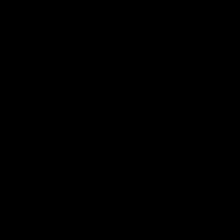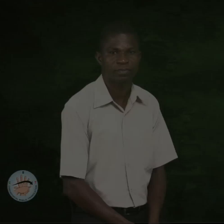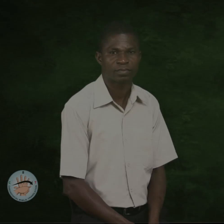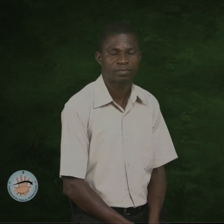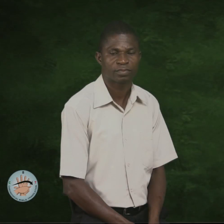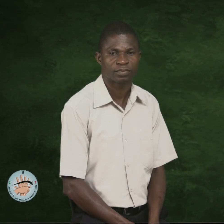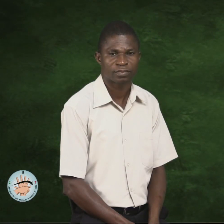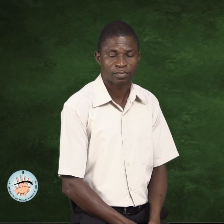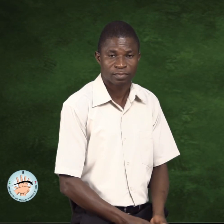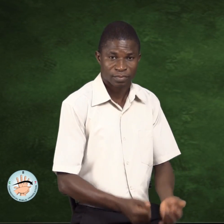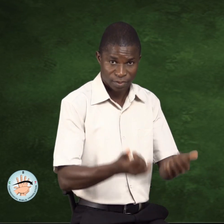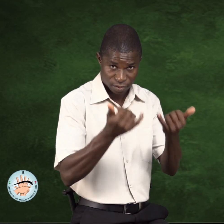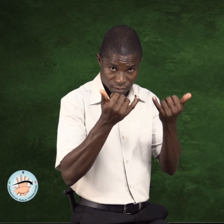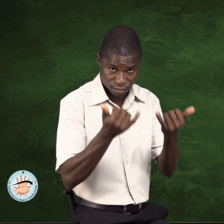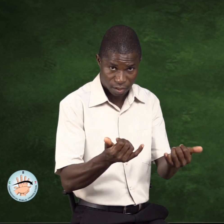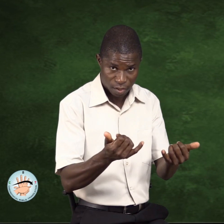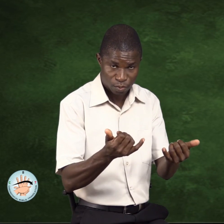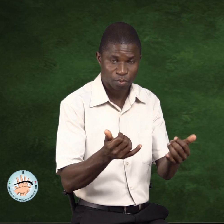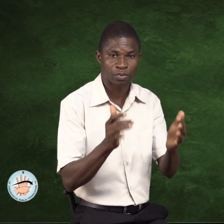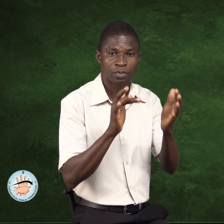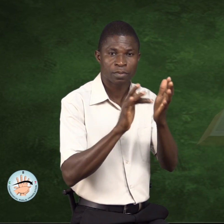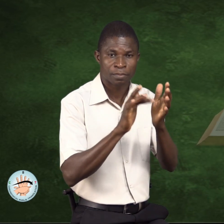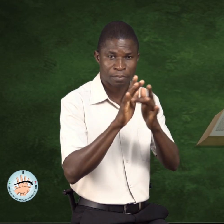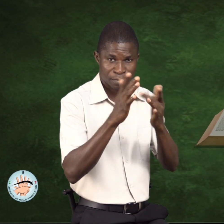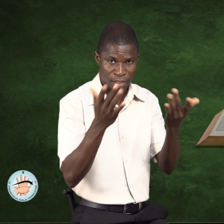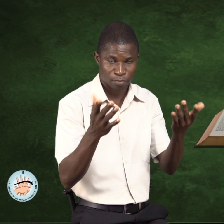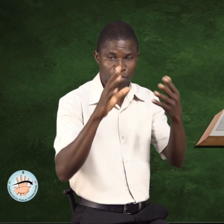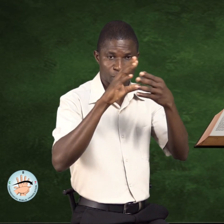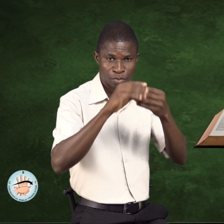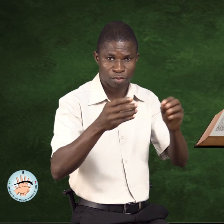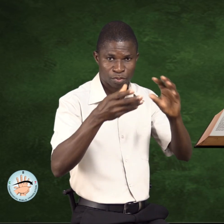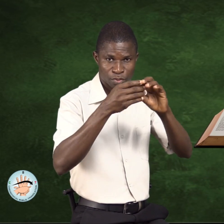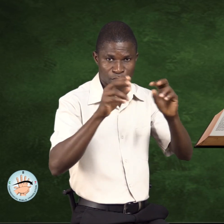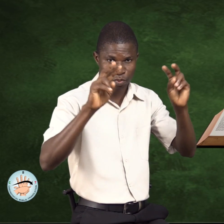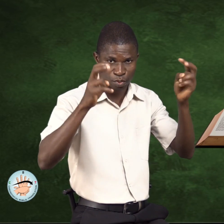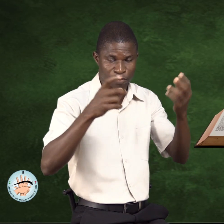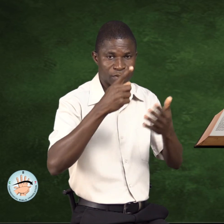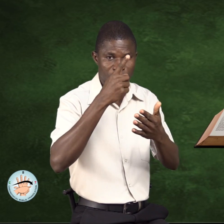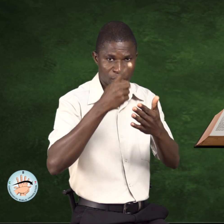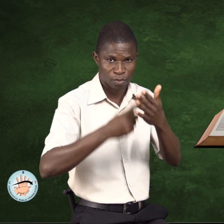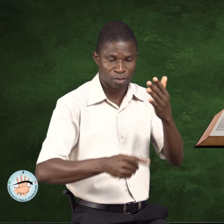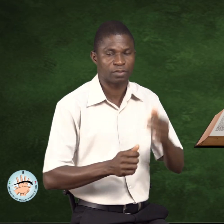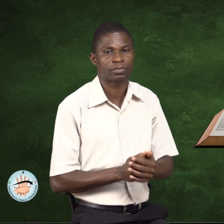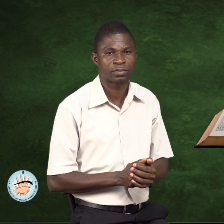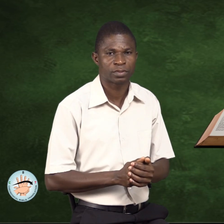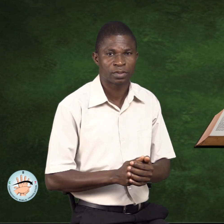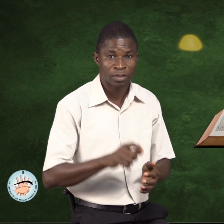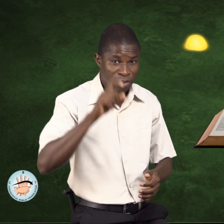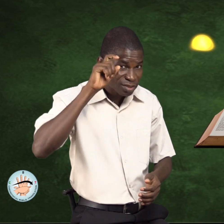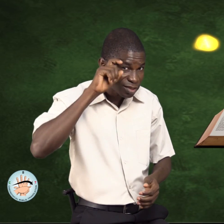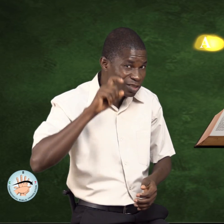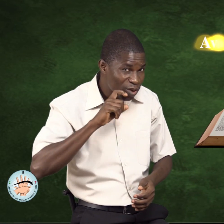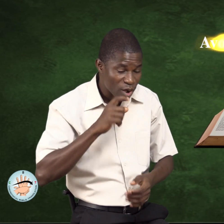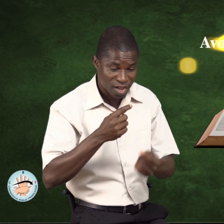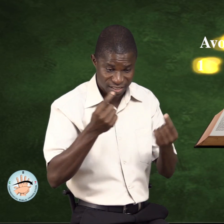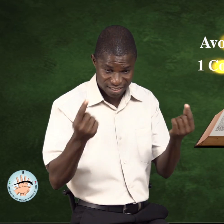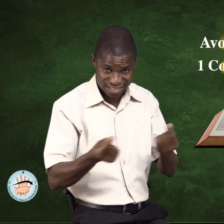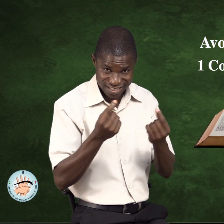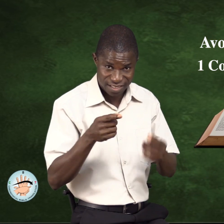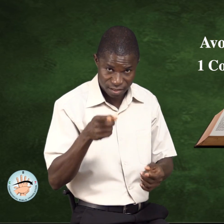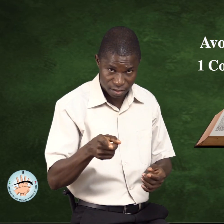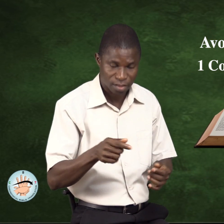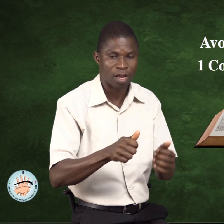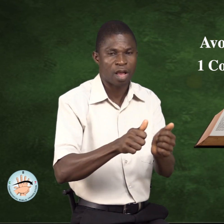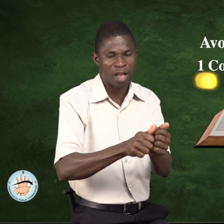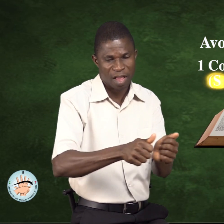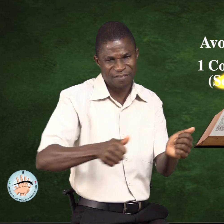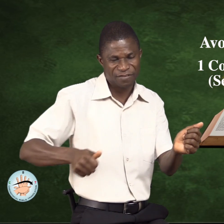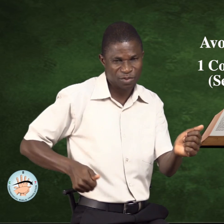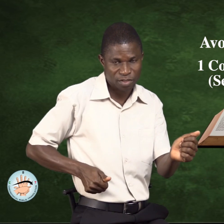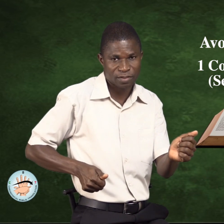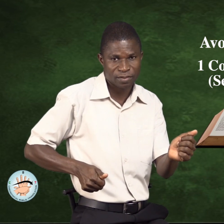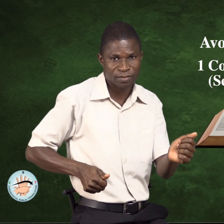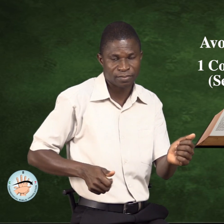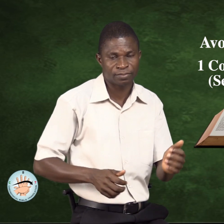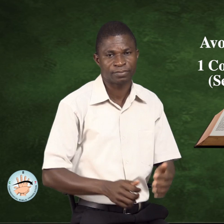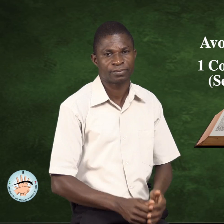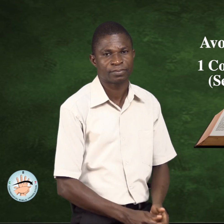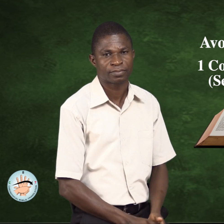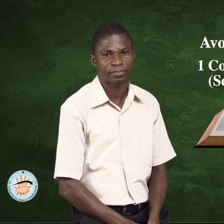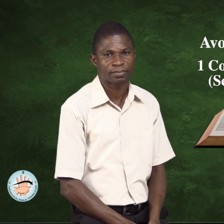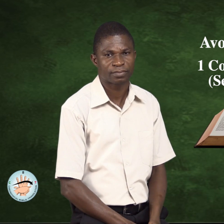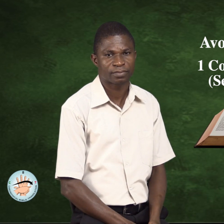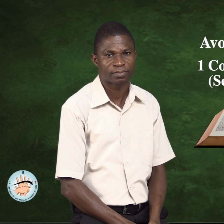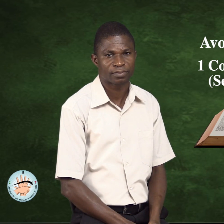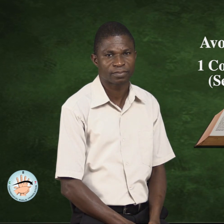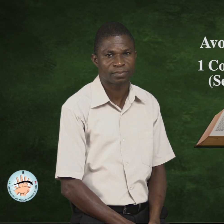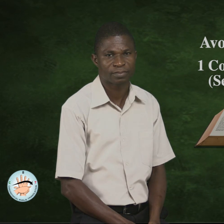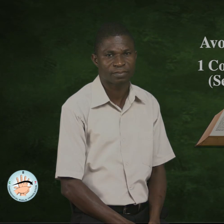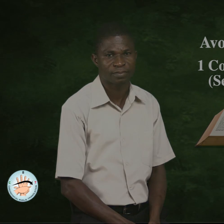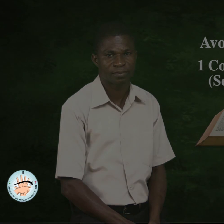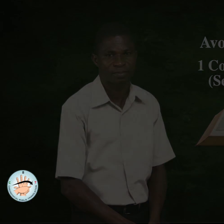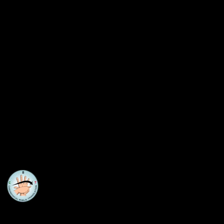Avoid sexual sins